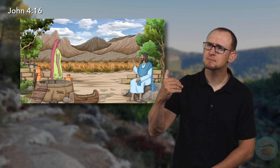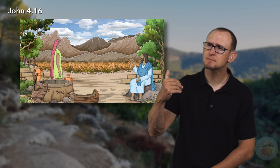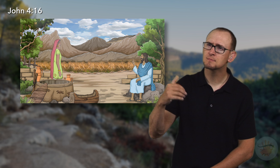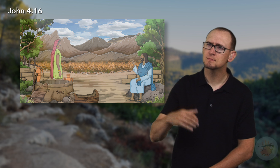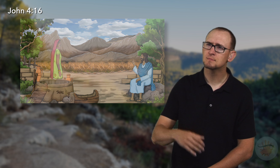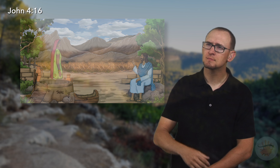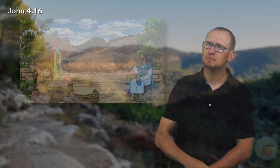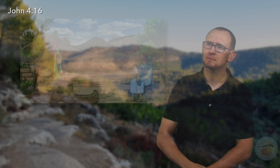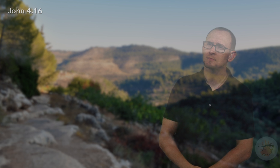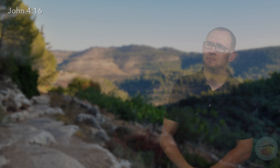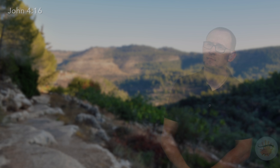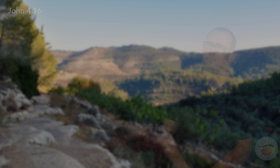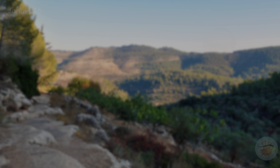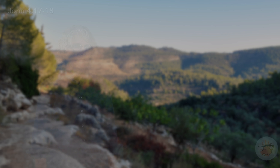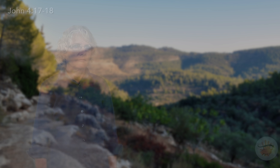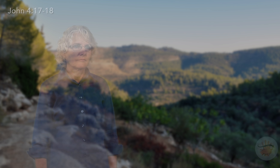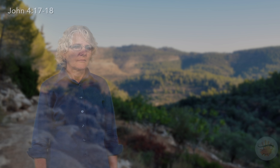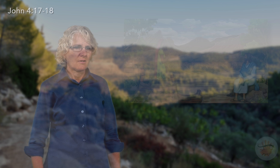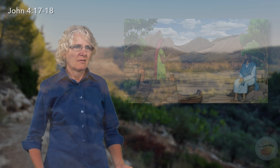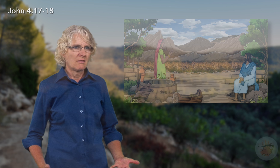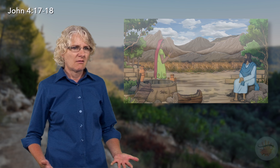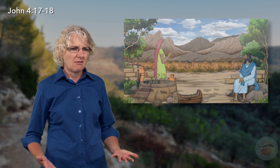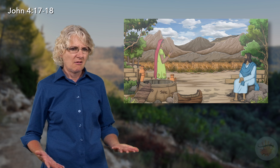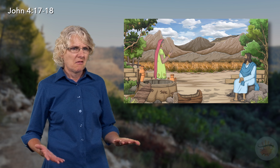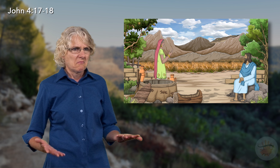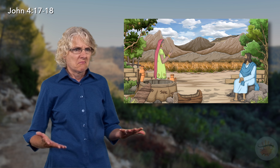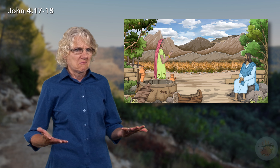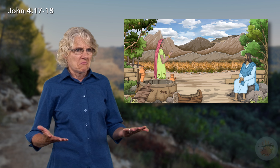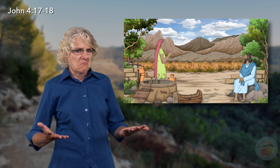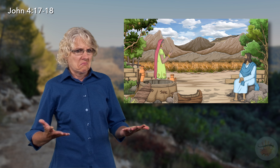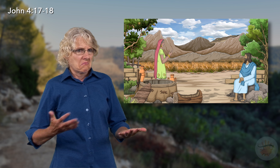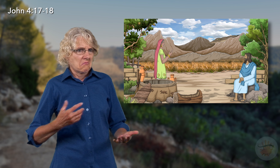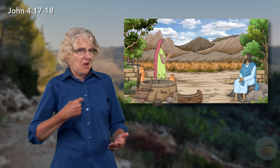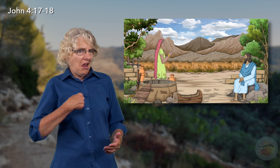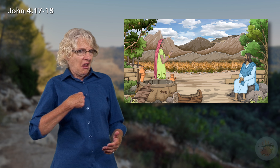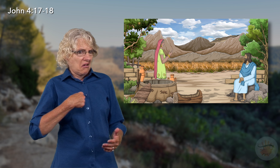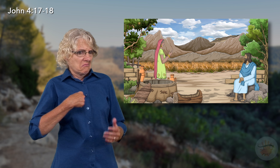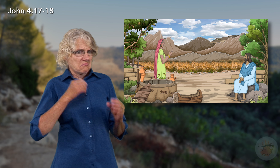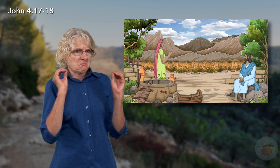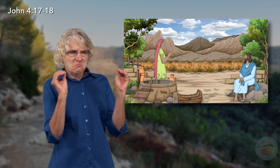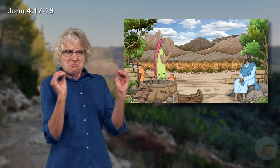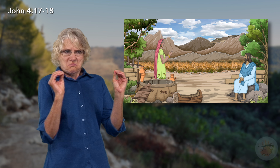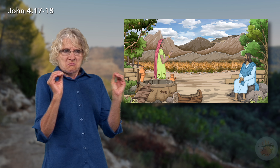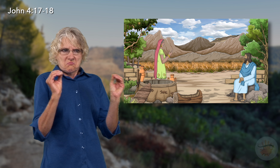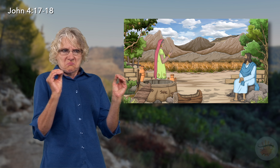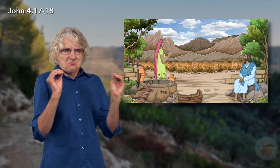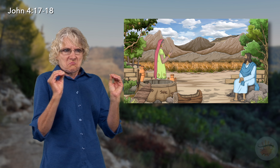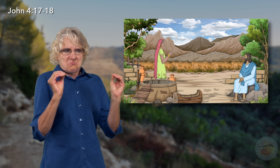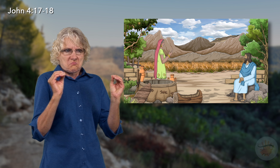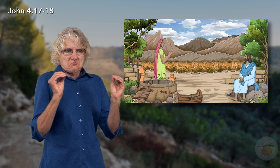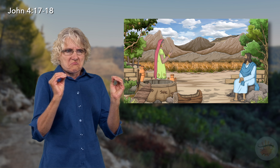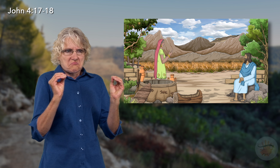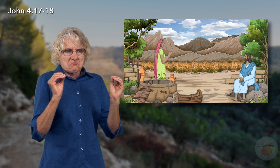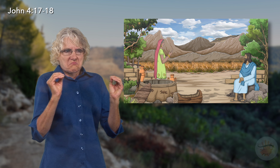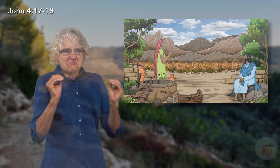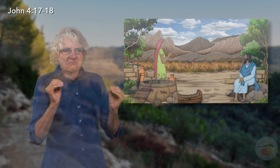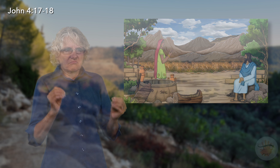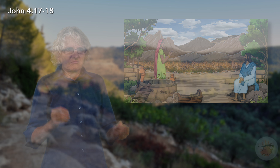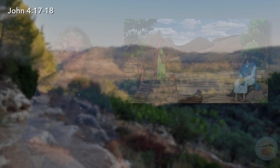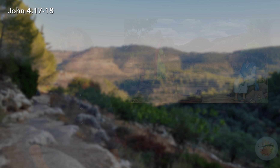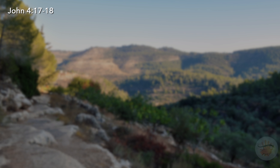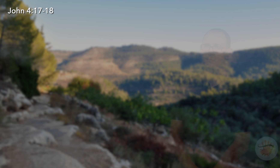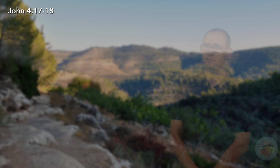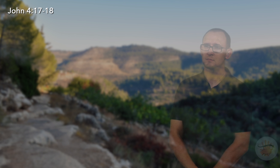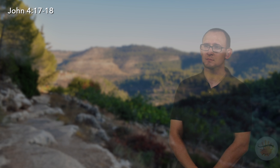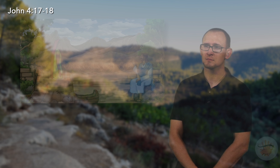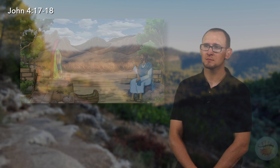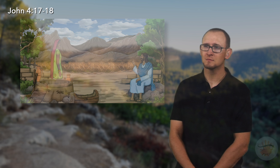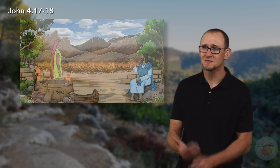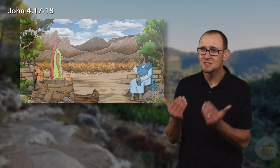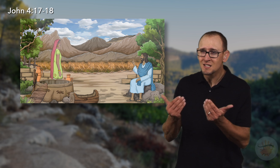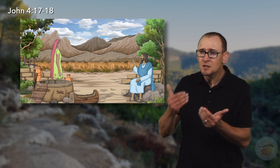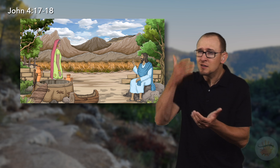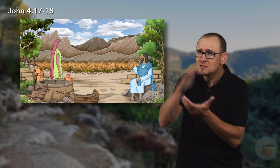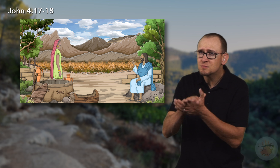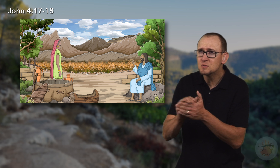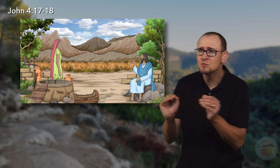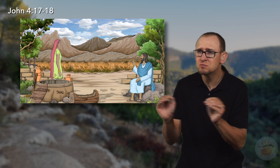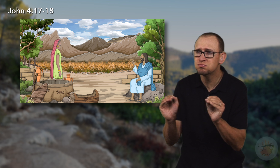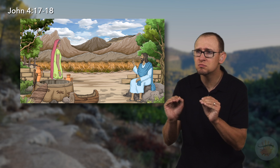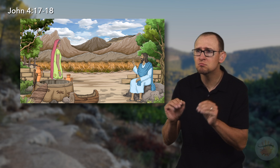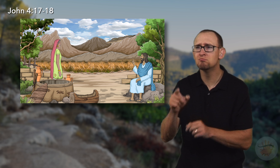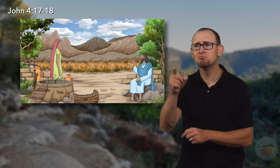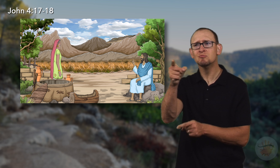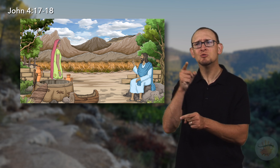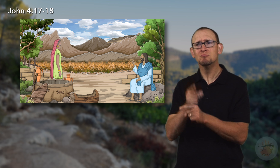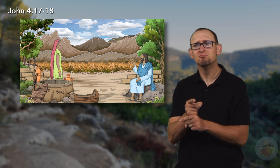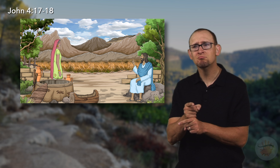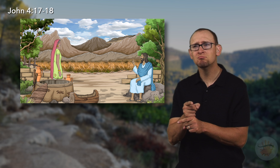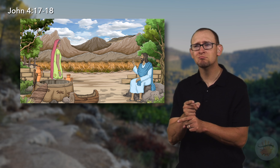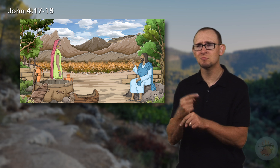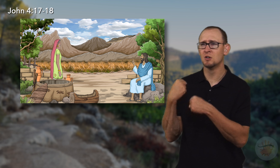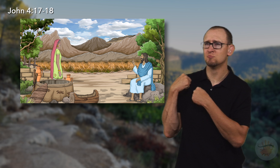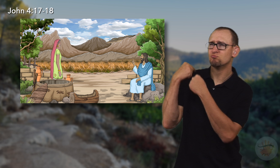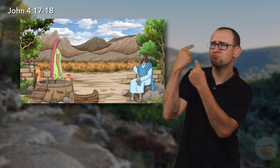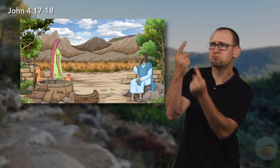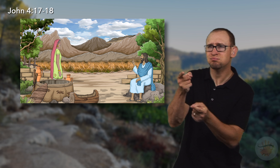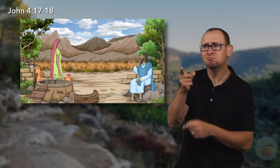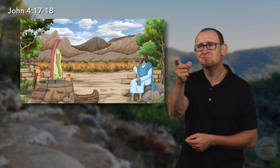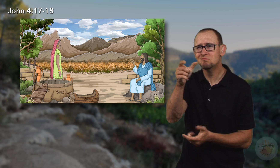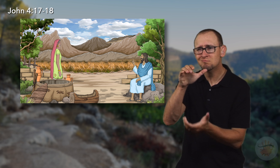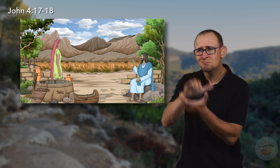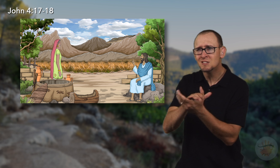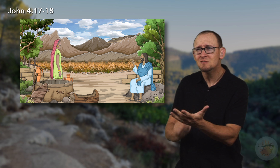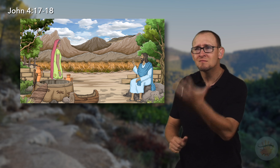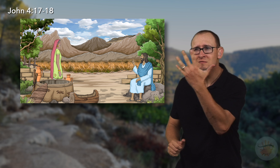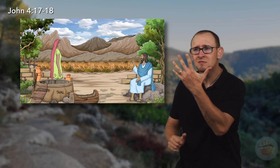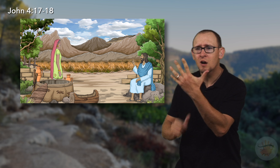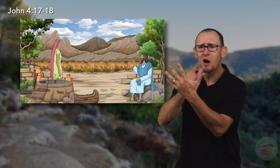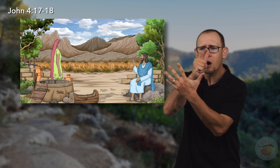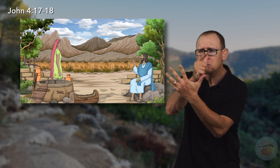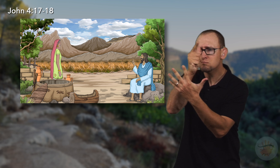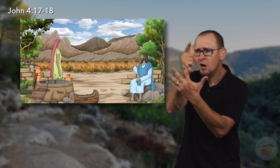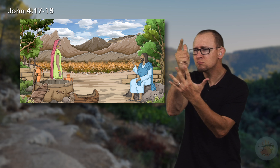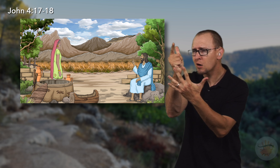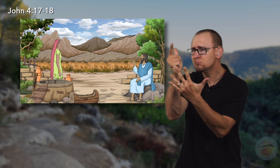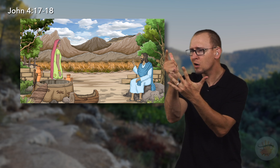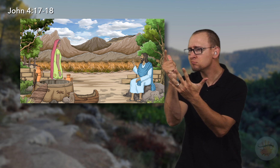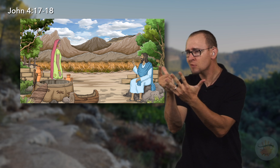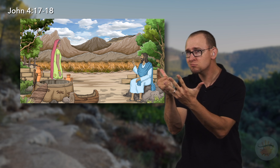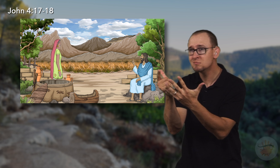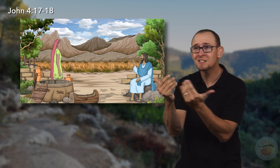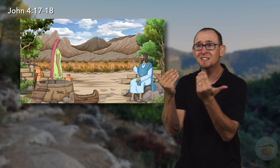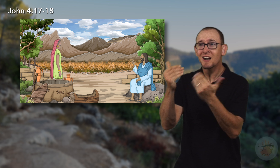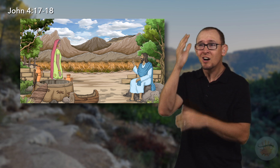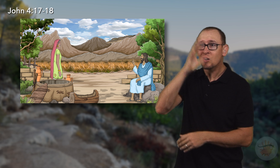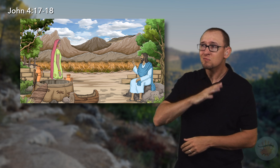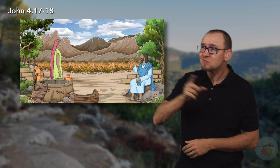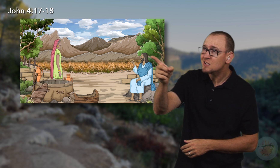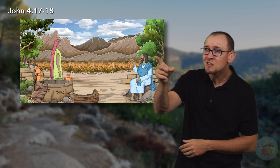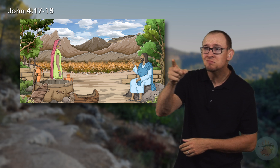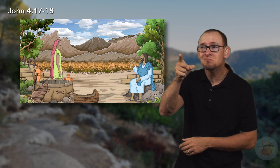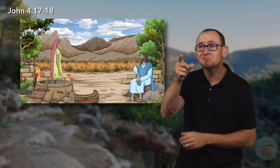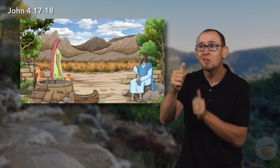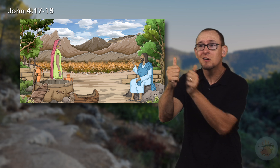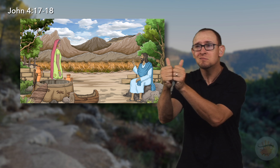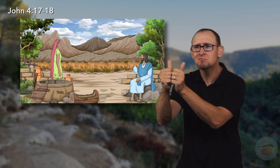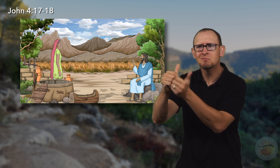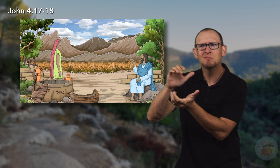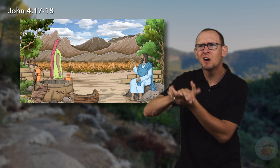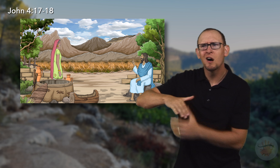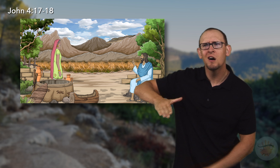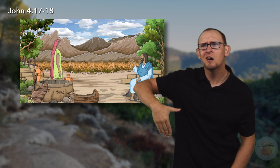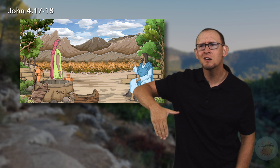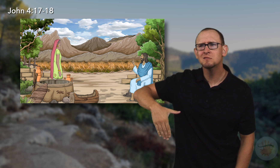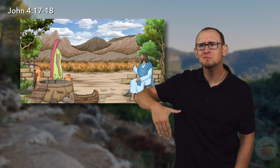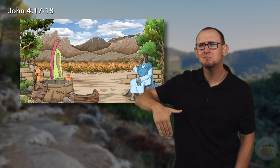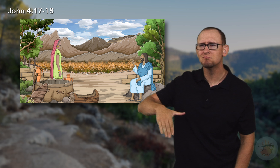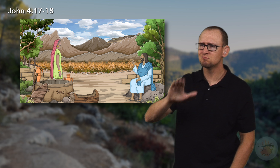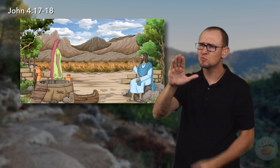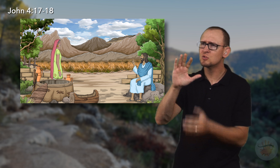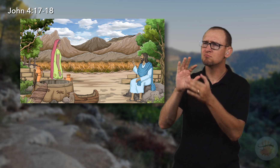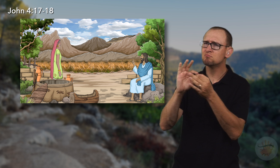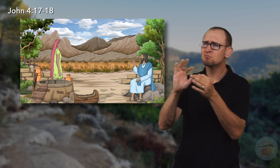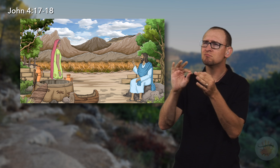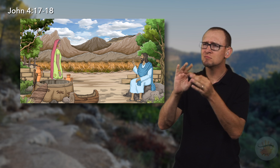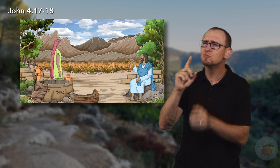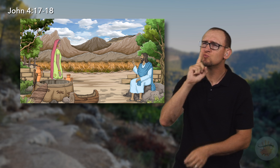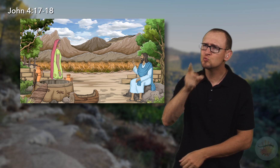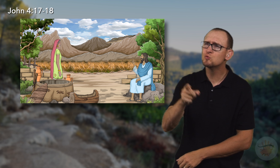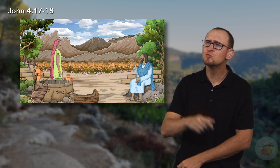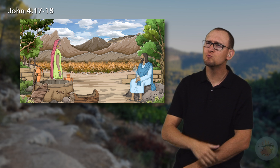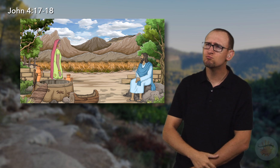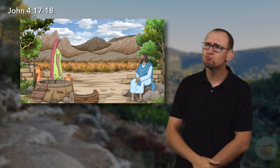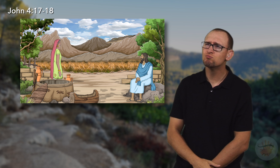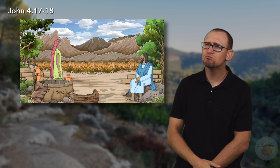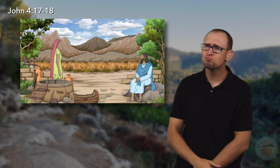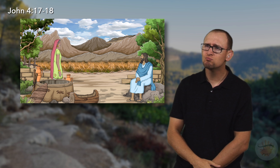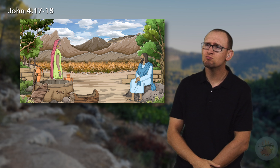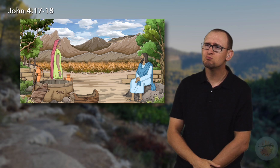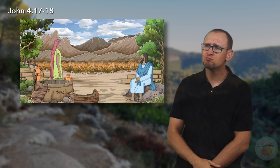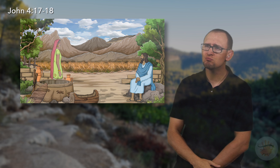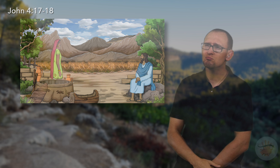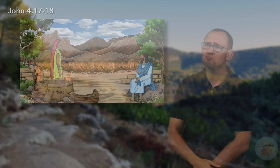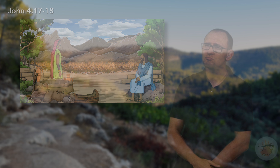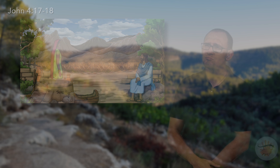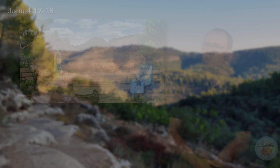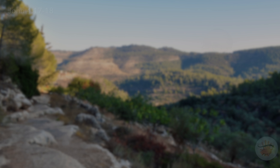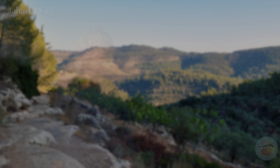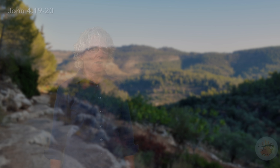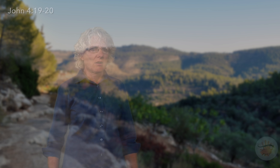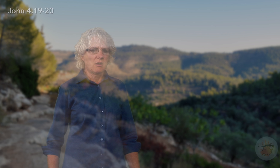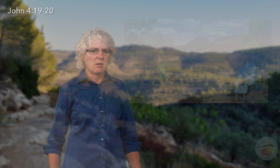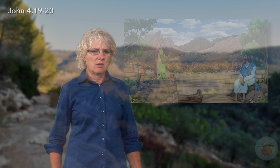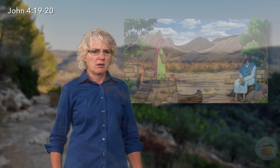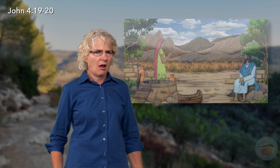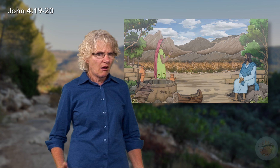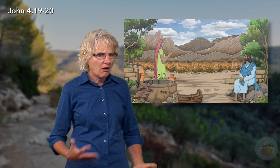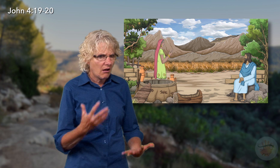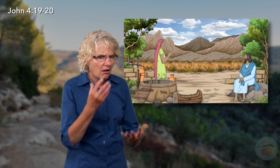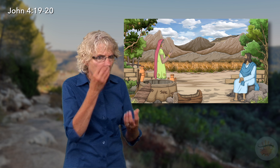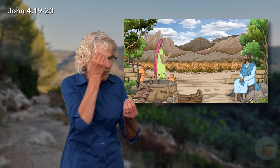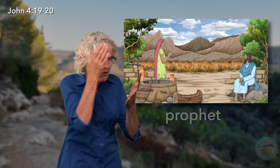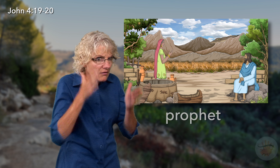“I have no husband,” the woman replied. Jesus said to her, “You are correct to say that you have no husband. In fact, you have had five husbands, and the man you now have is not your husband. You have spoken truthfully.”